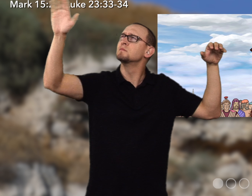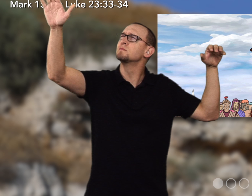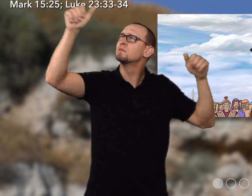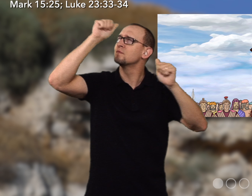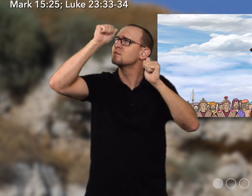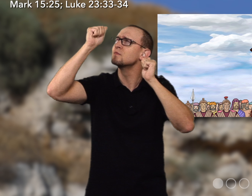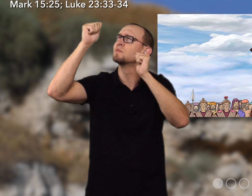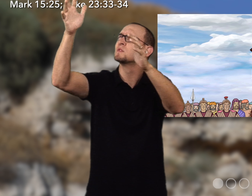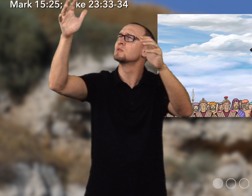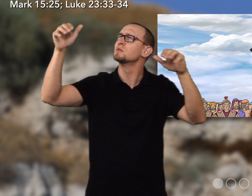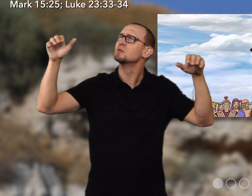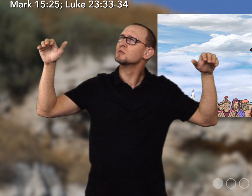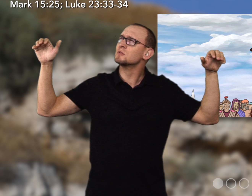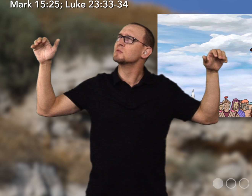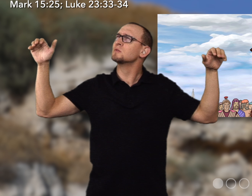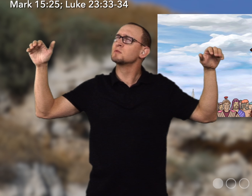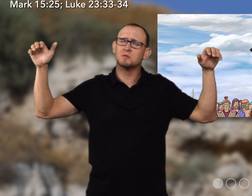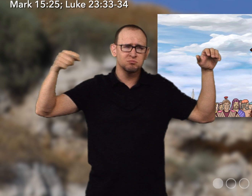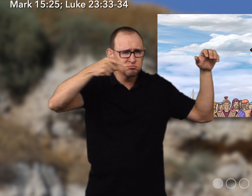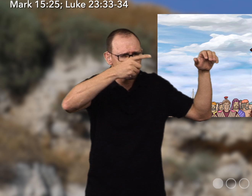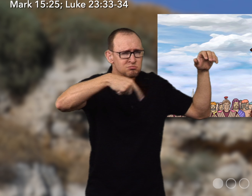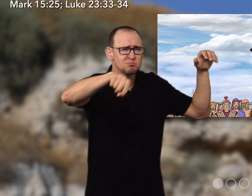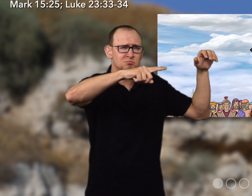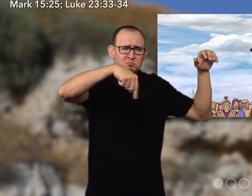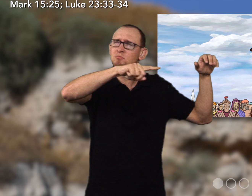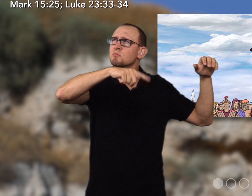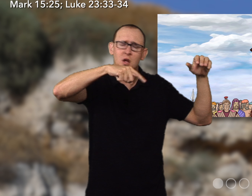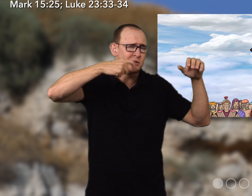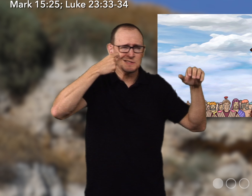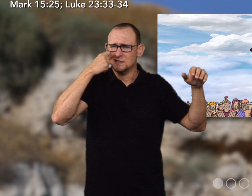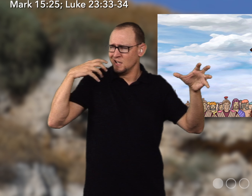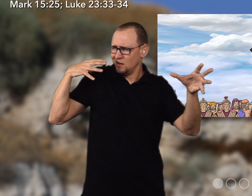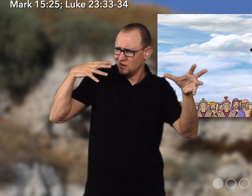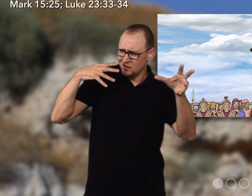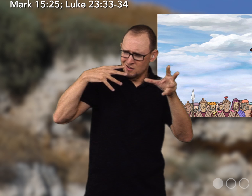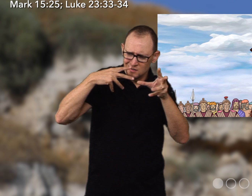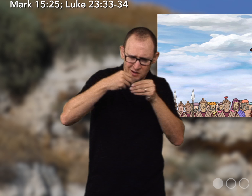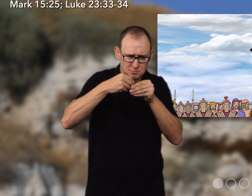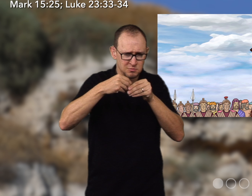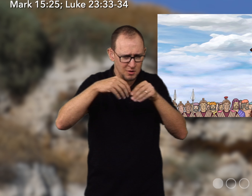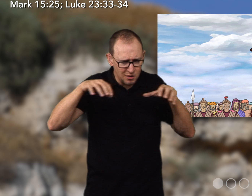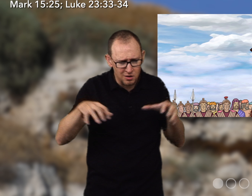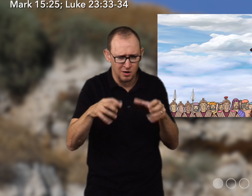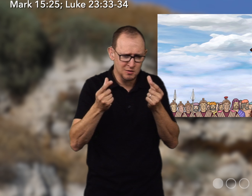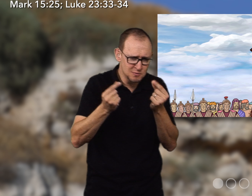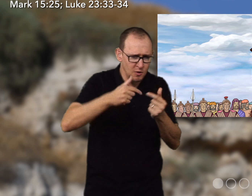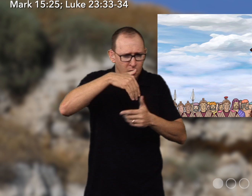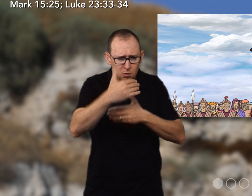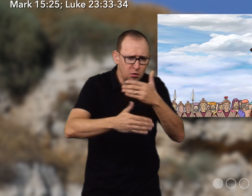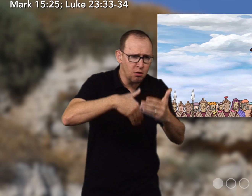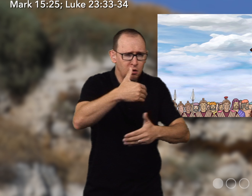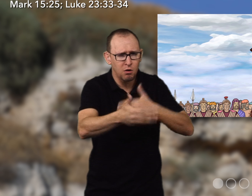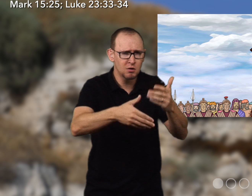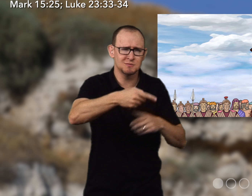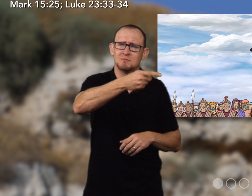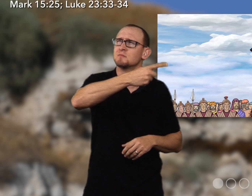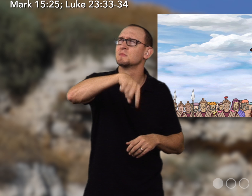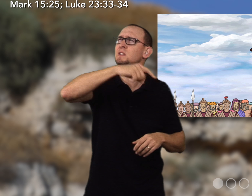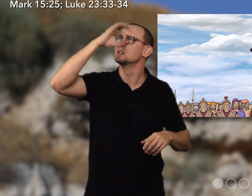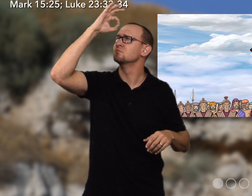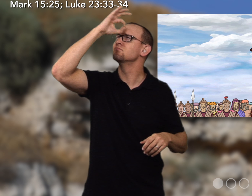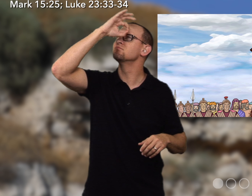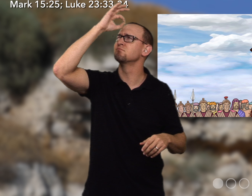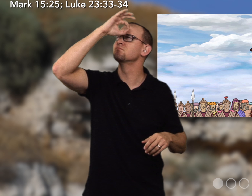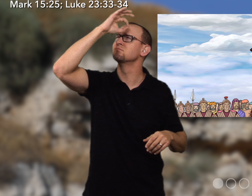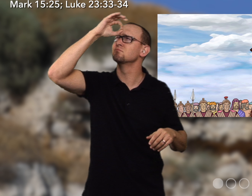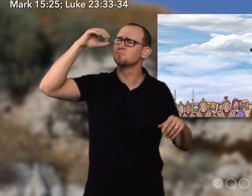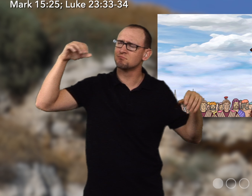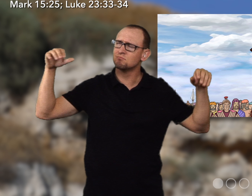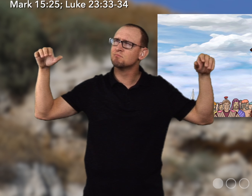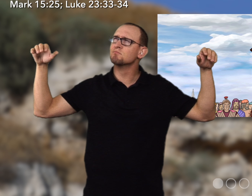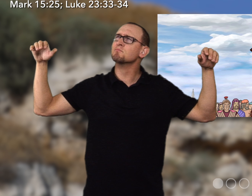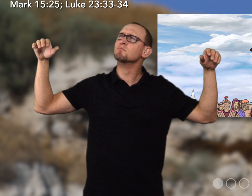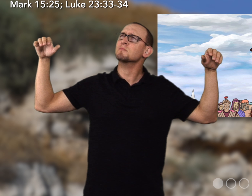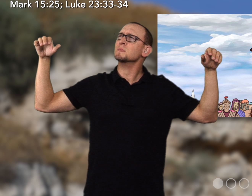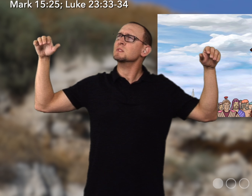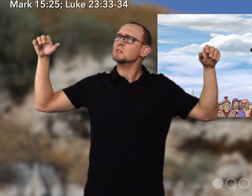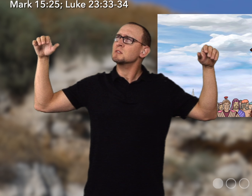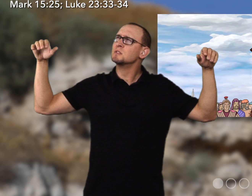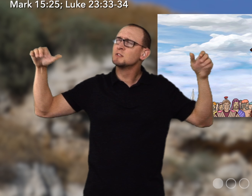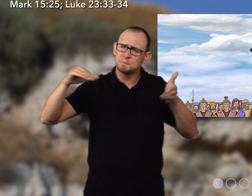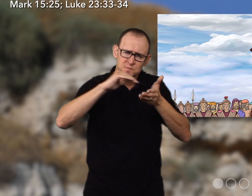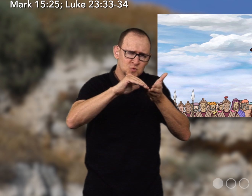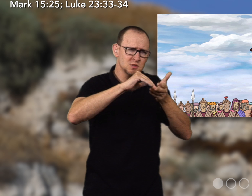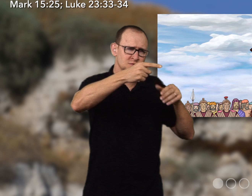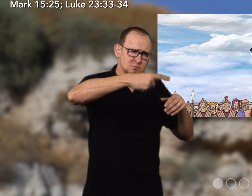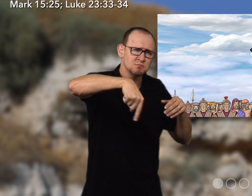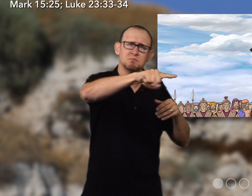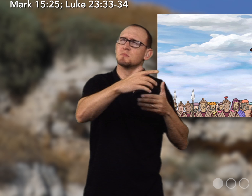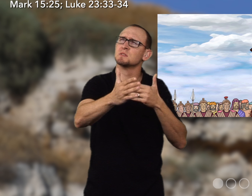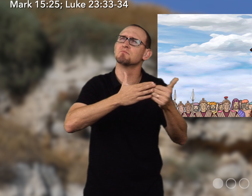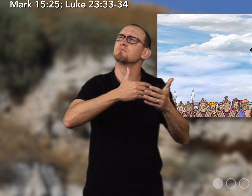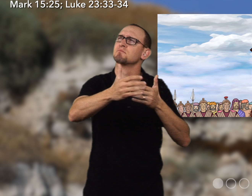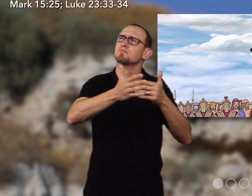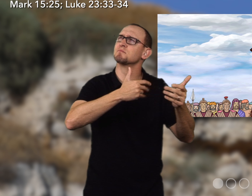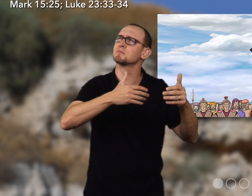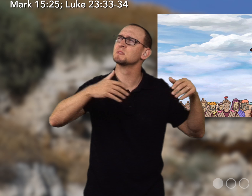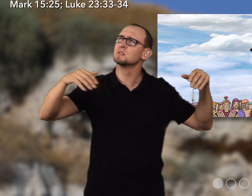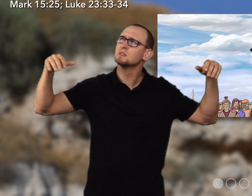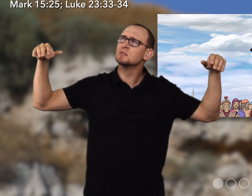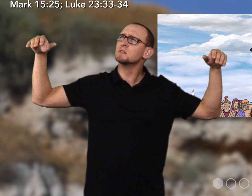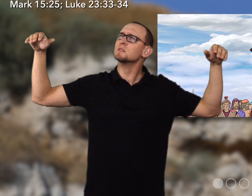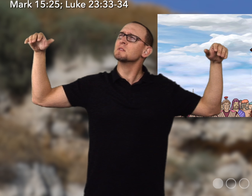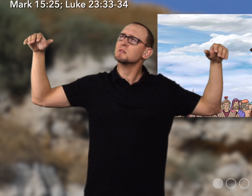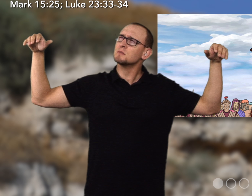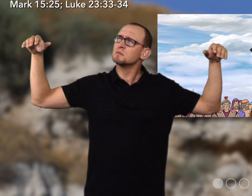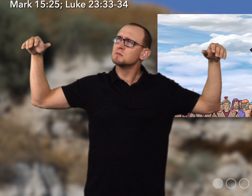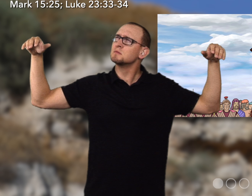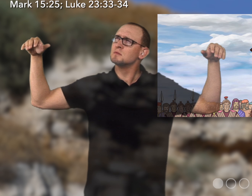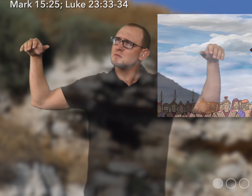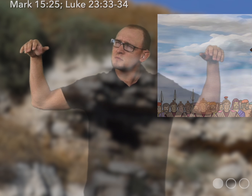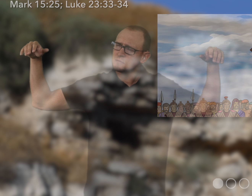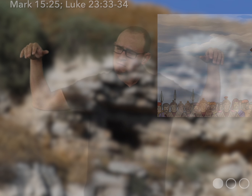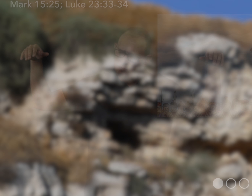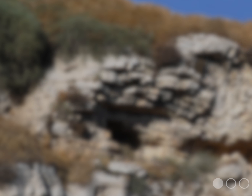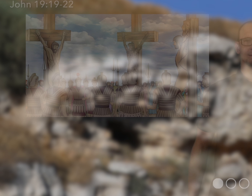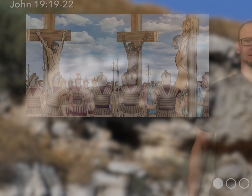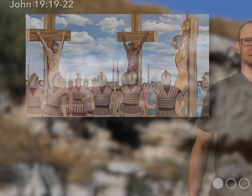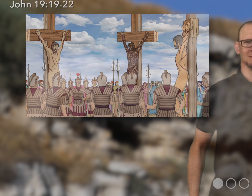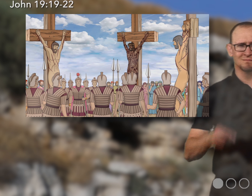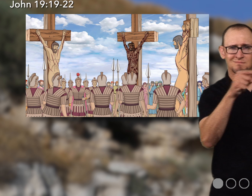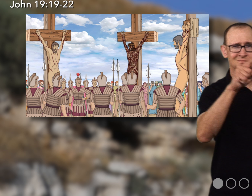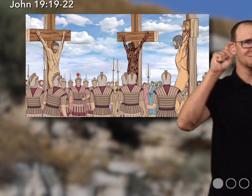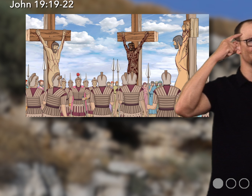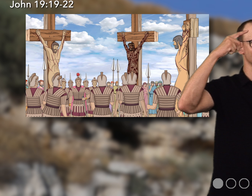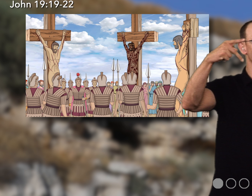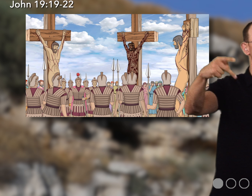Then Jesus said, “Father, forgive them, for they do not know what they are doing.” And they divided up His garments by casting lots.